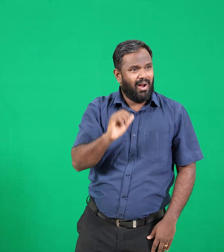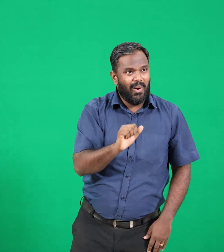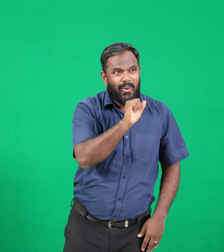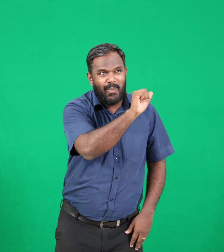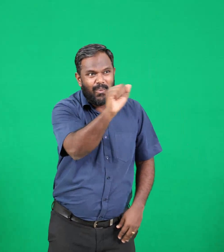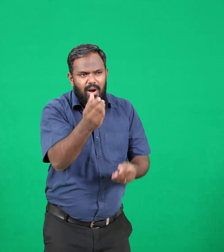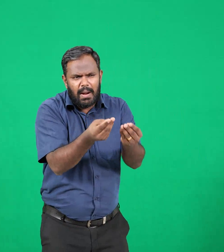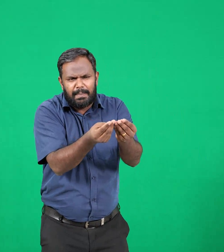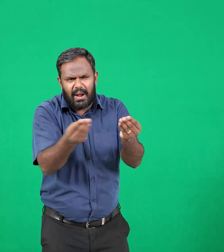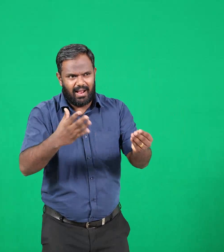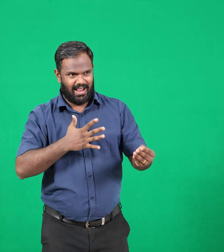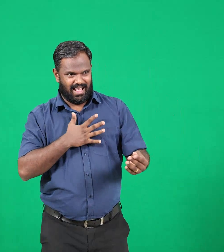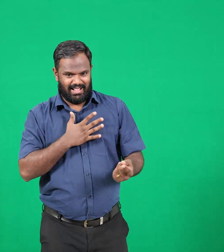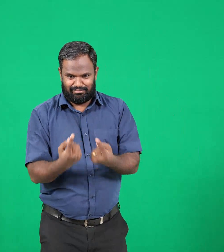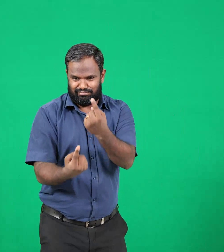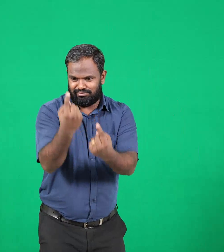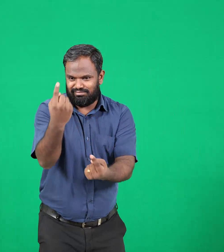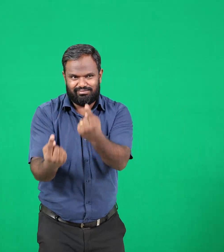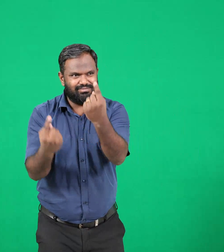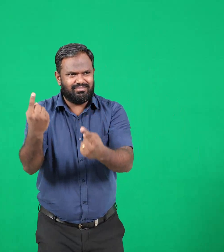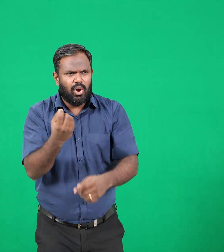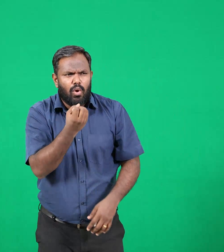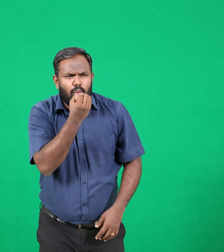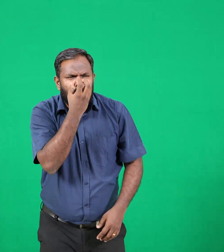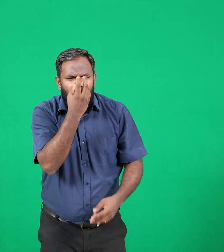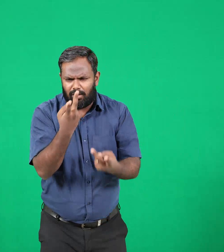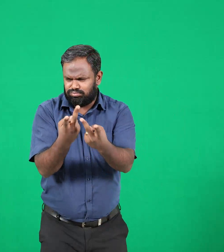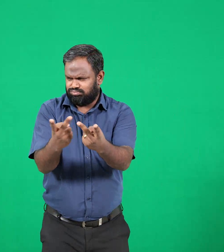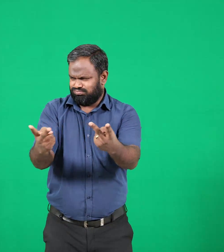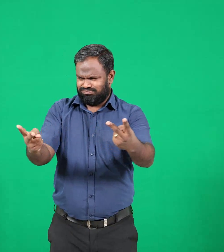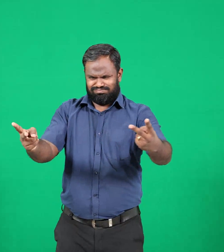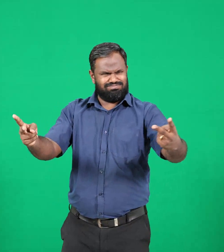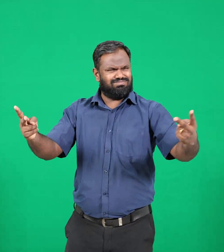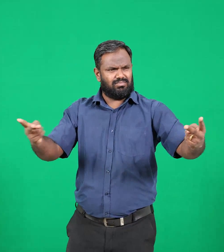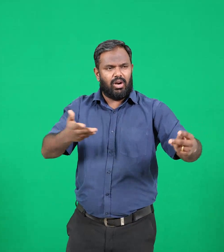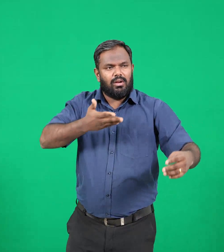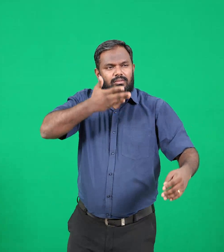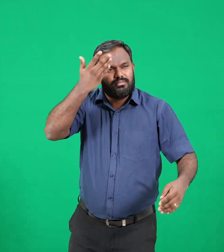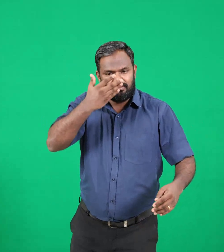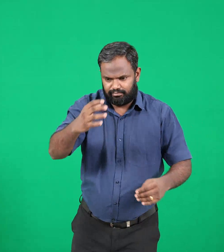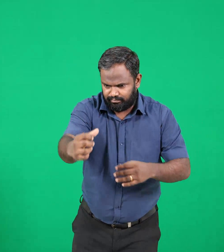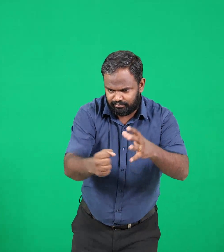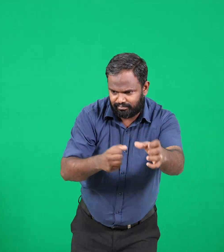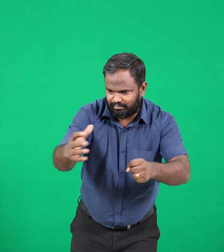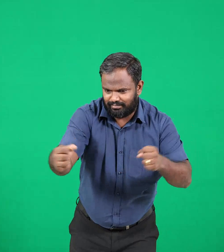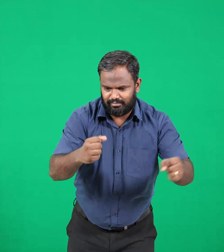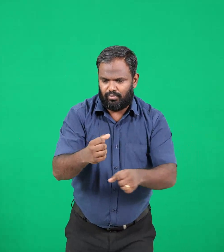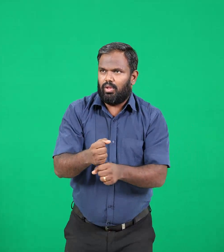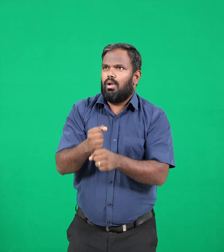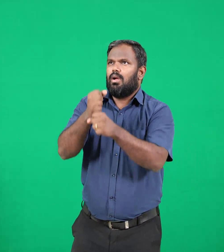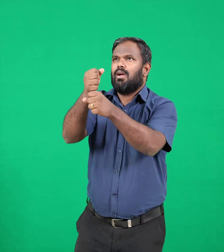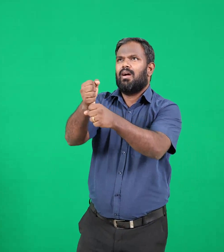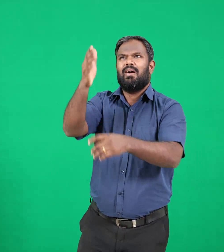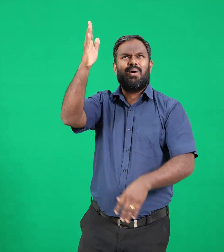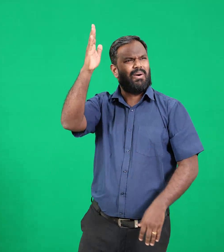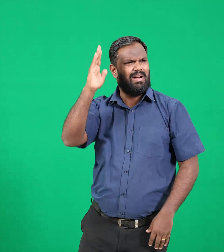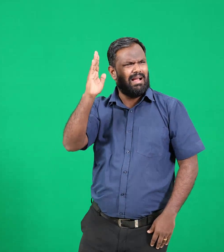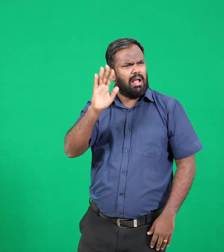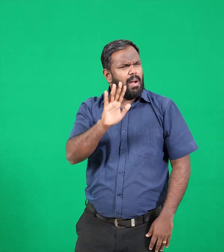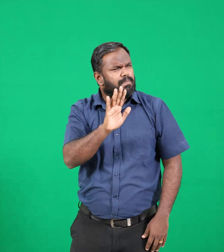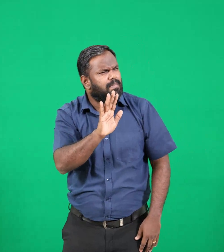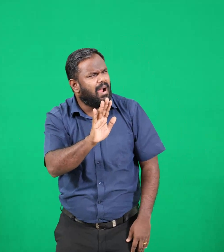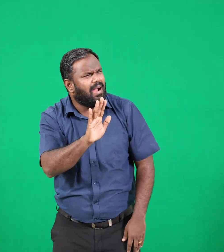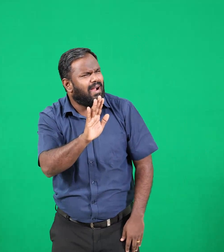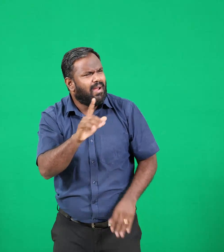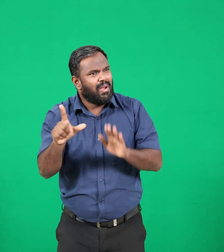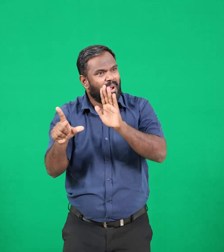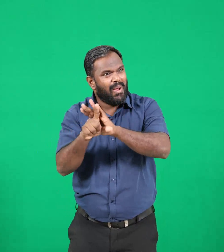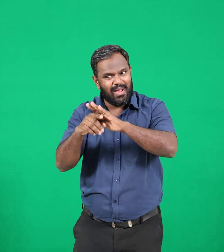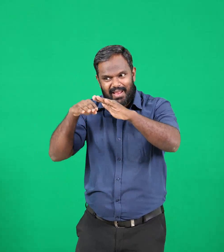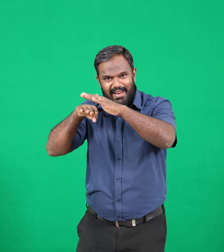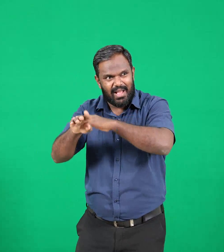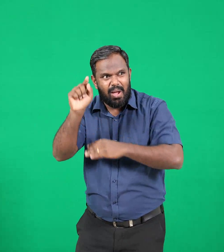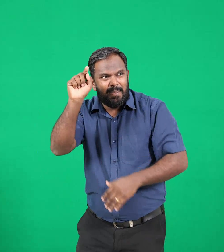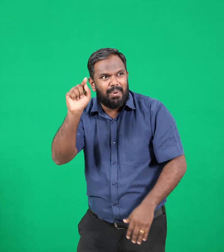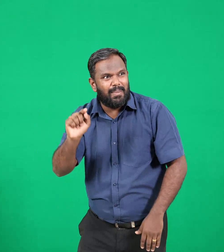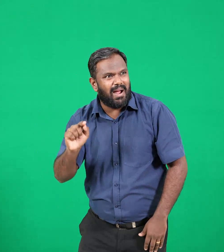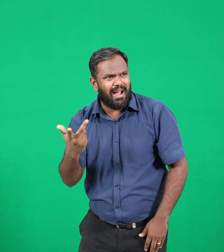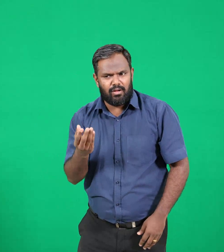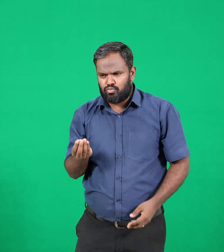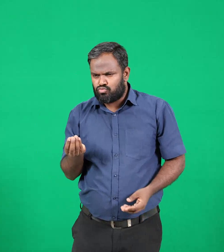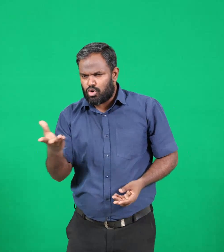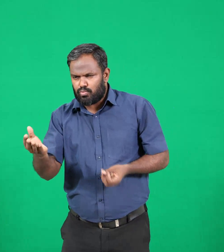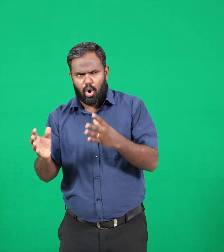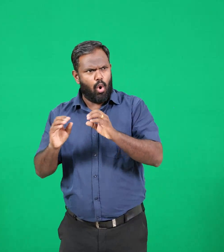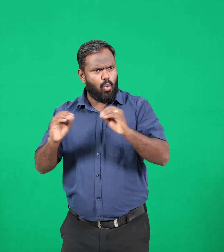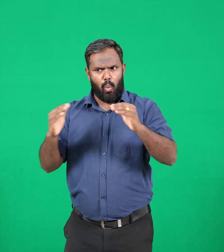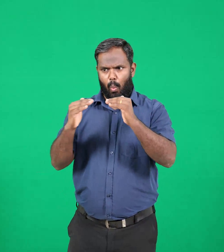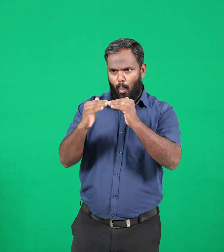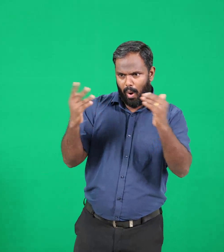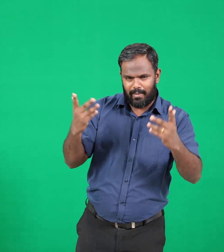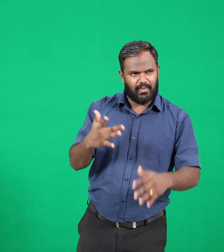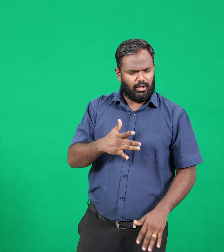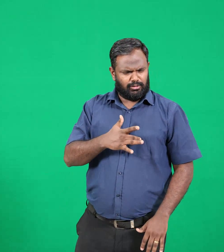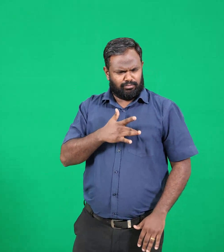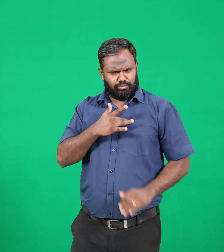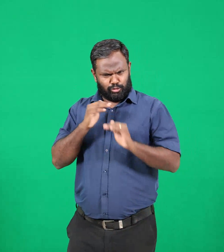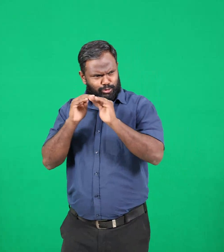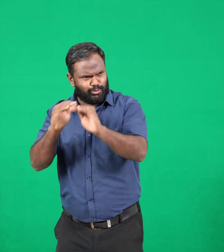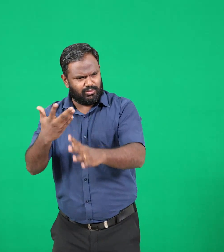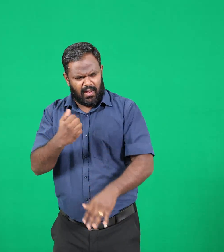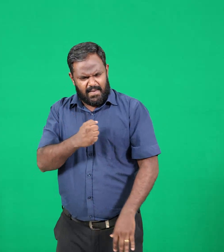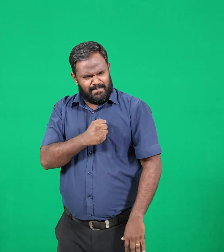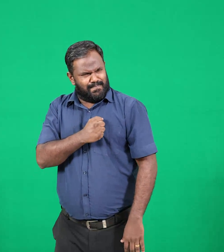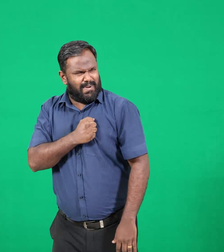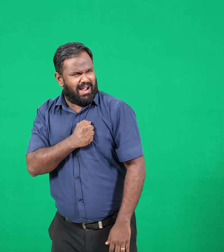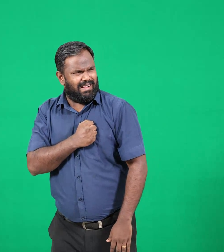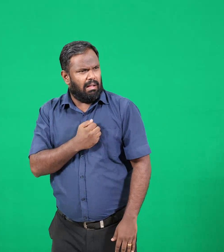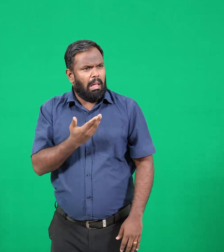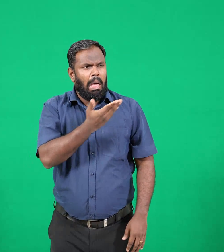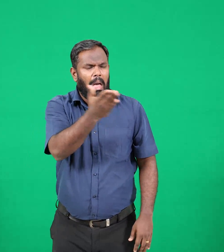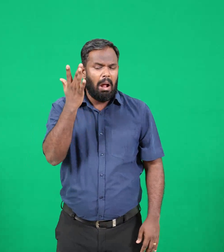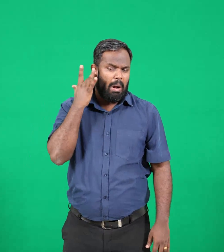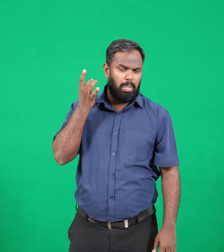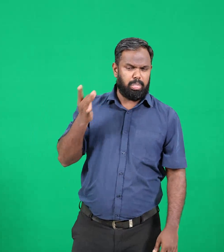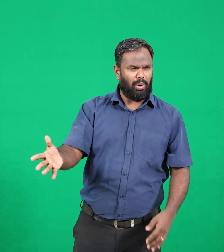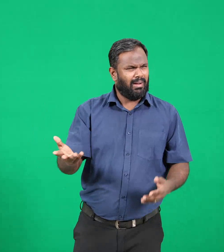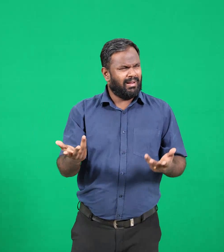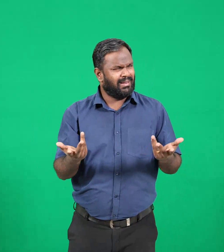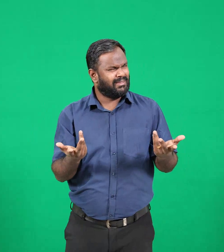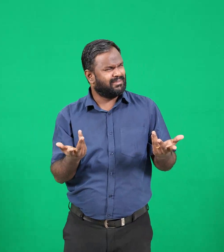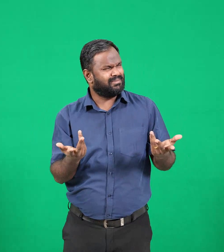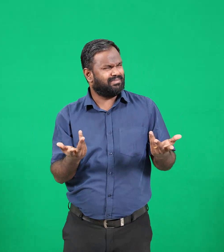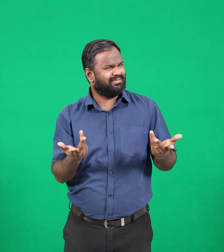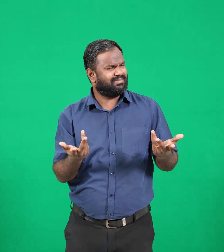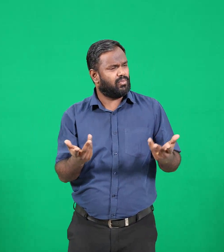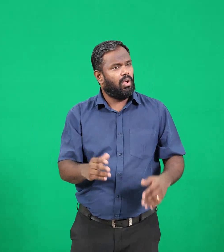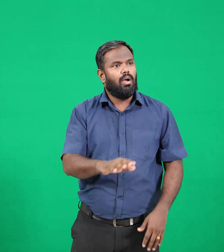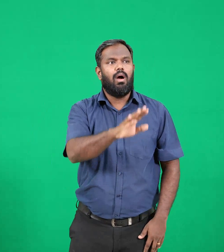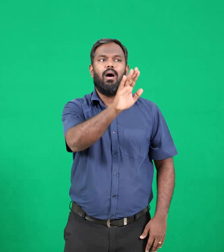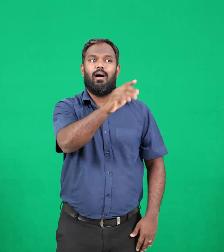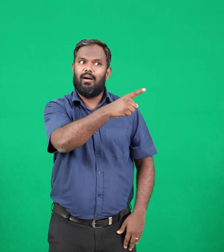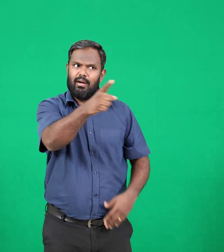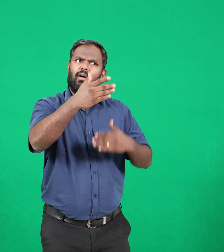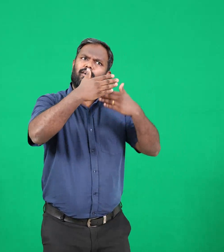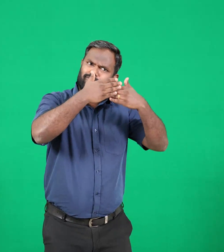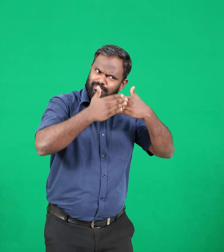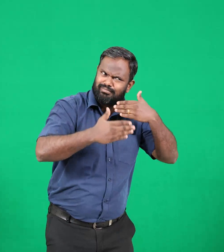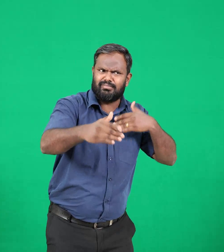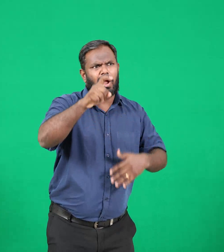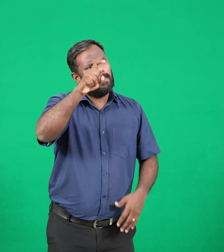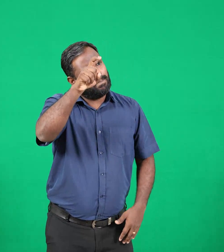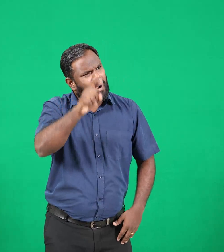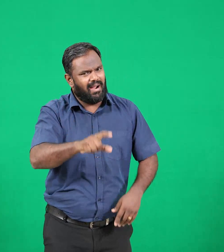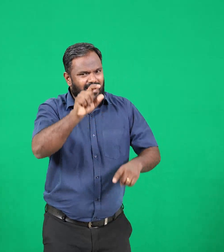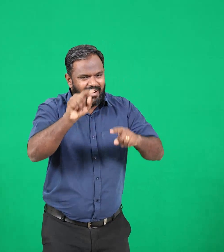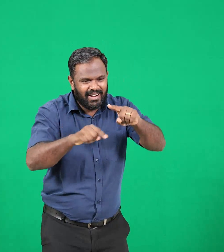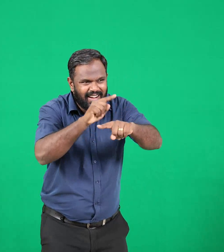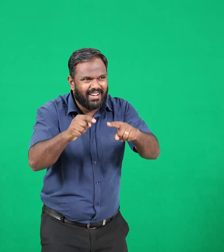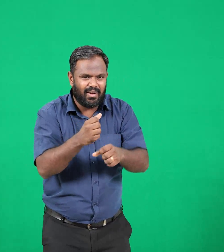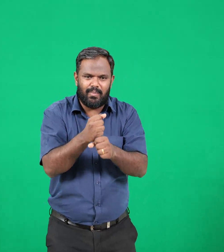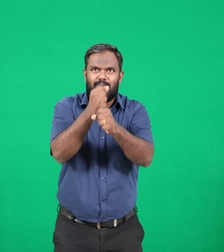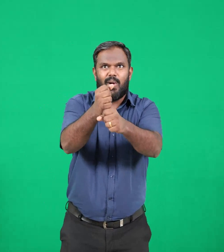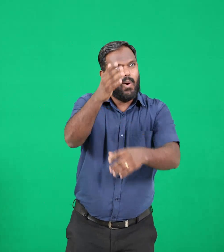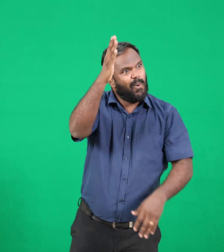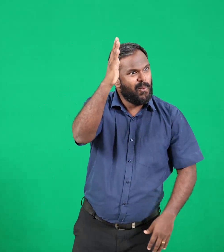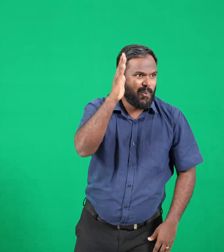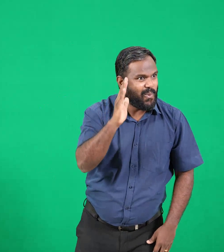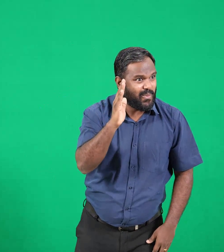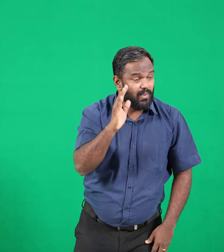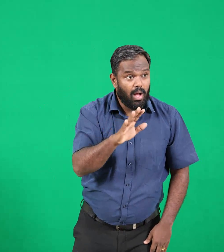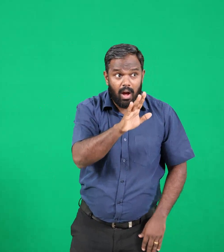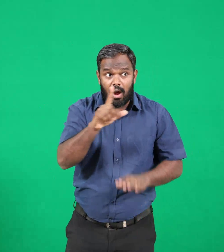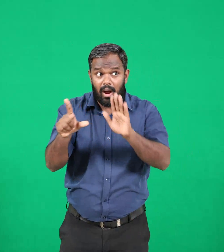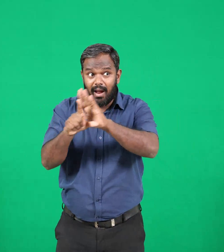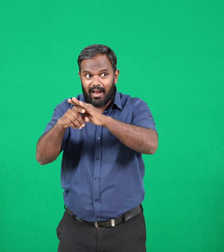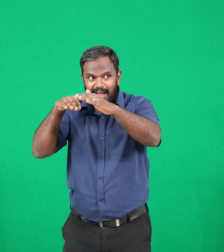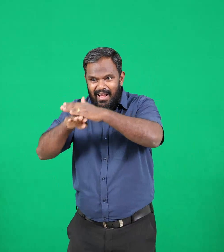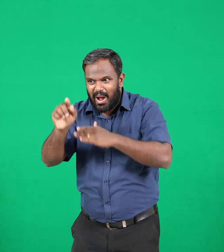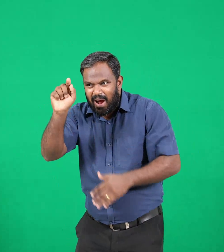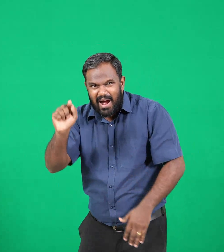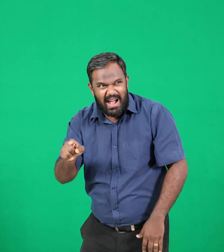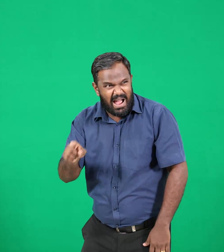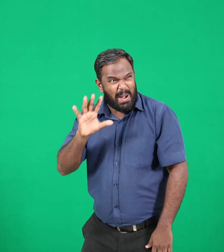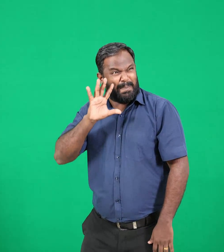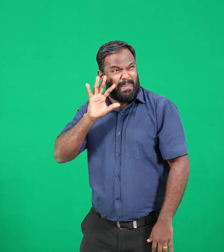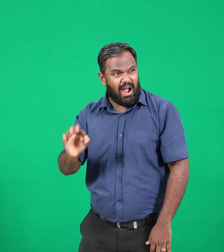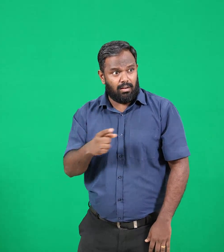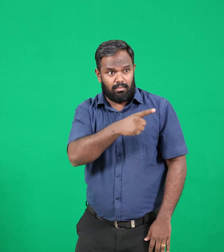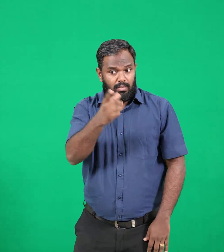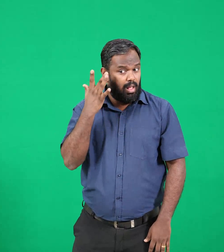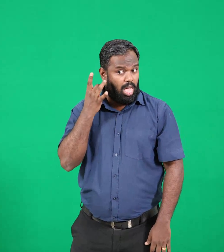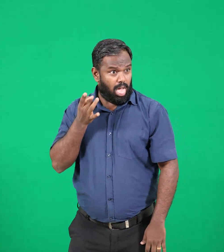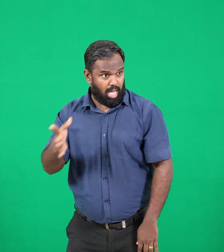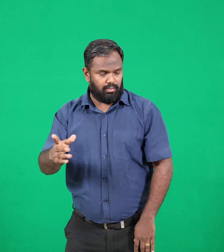But you have disregarded the weightier matters of the law: justice, mercy, and faithfulness.